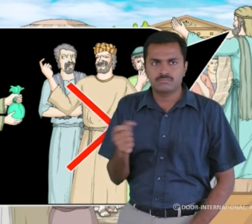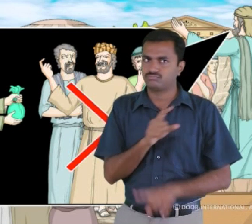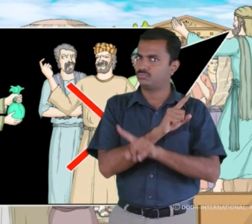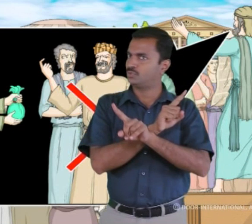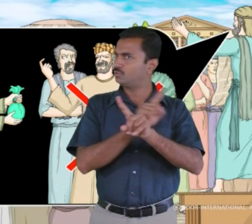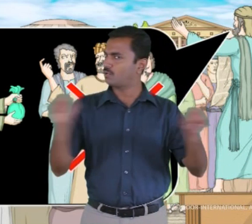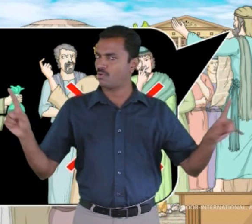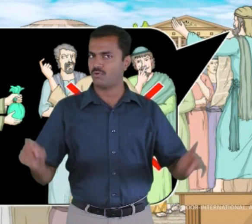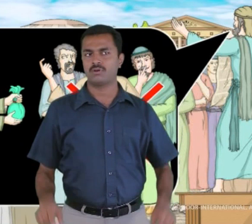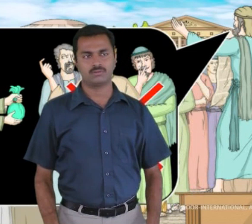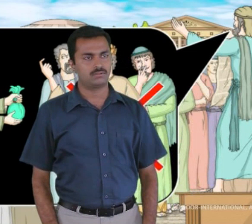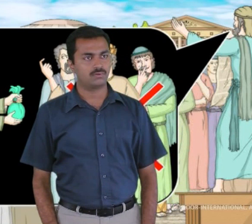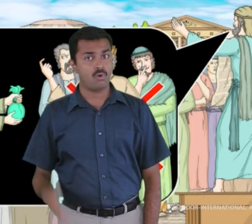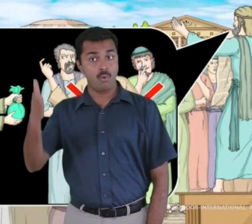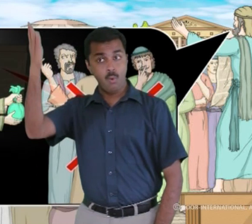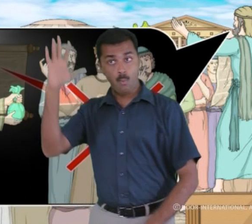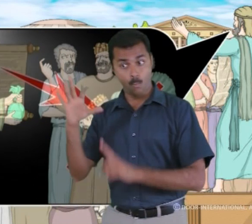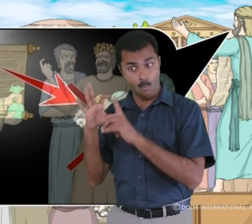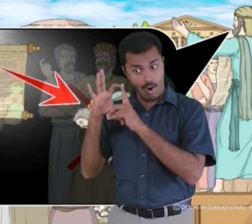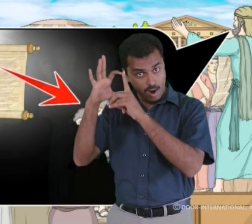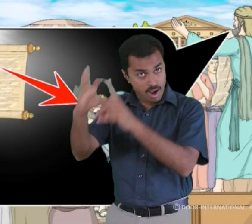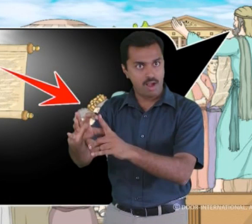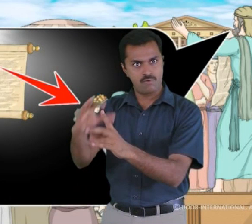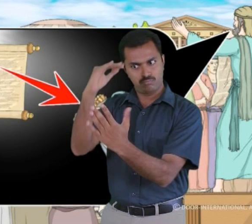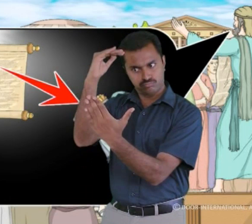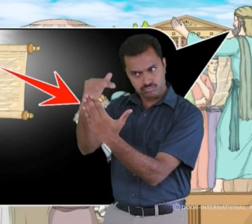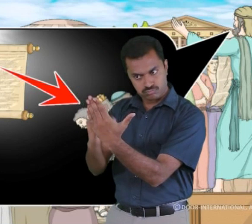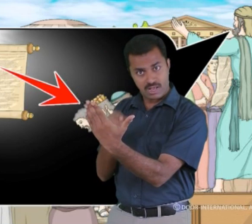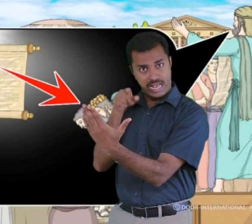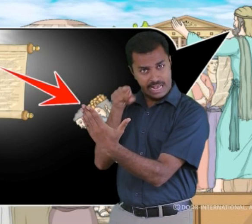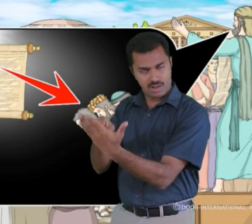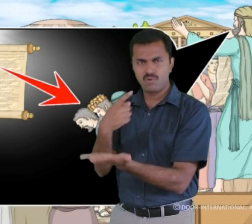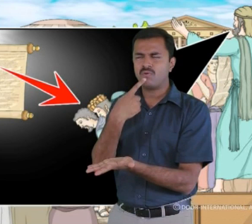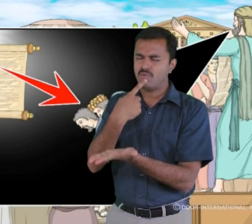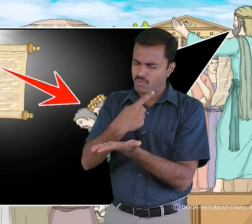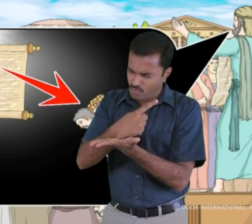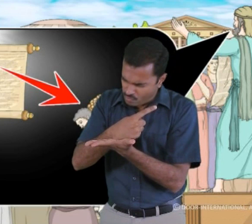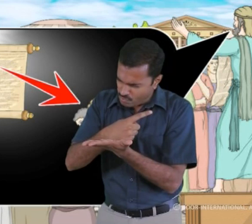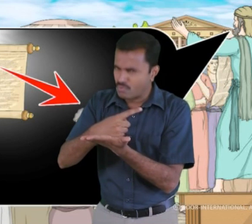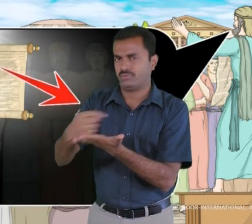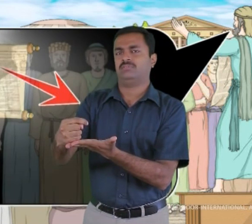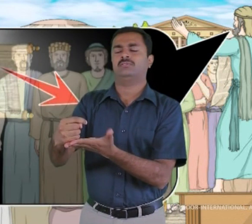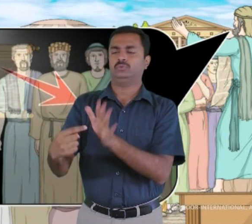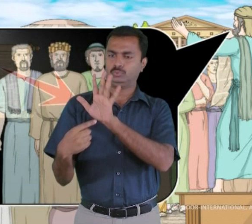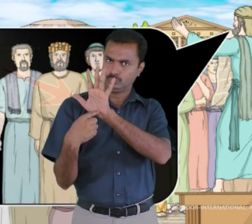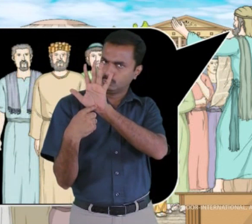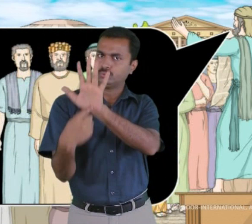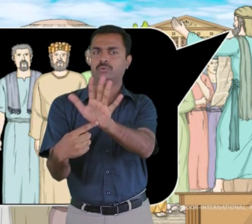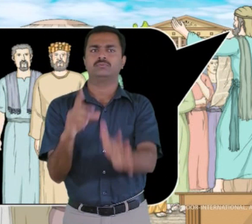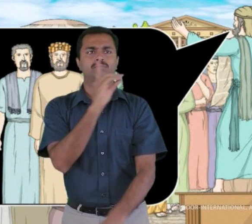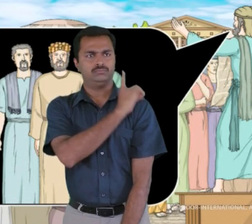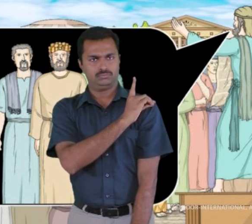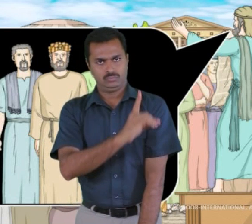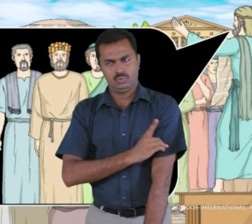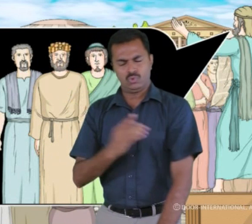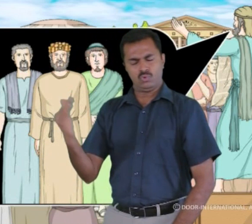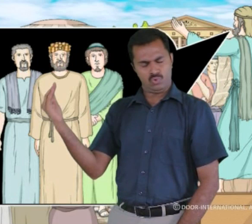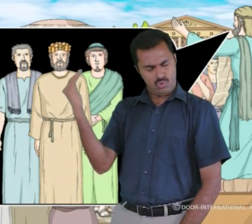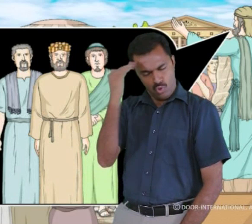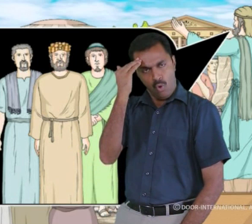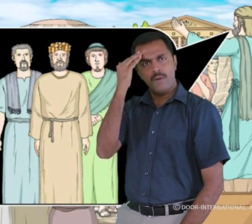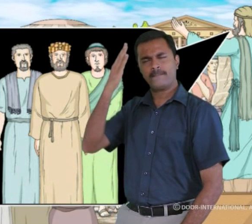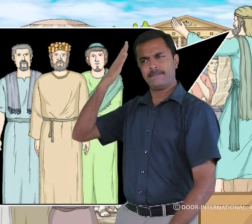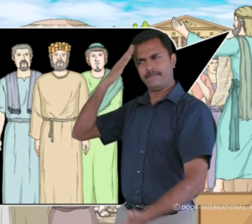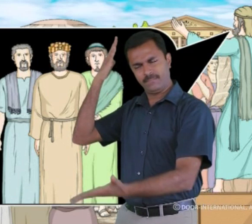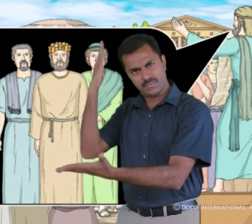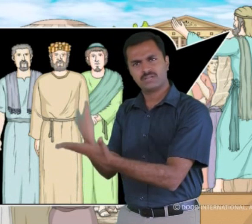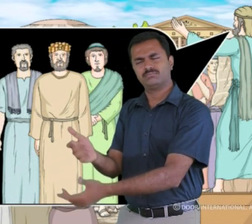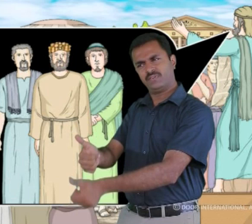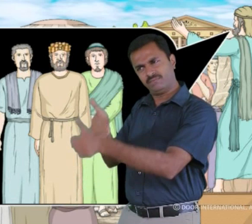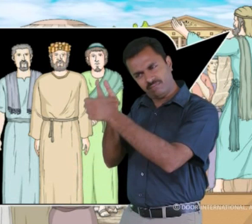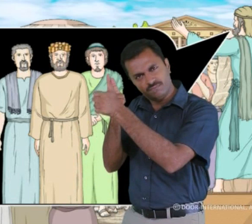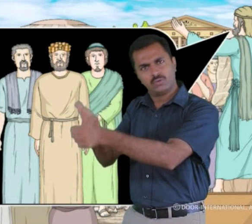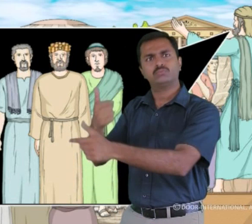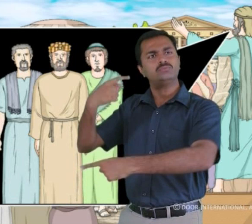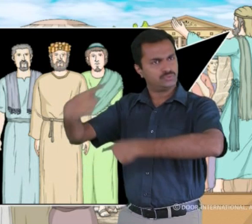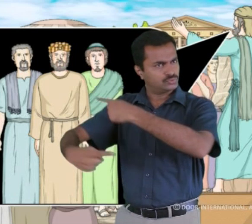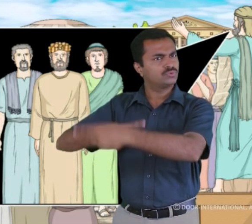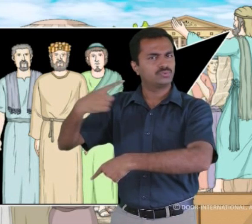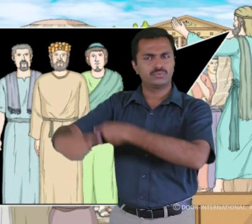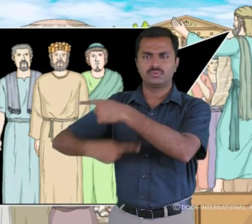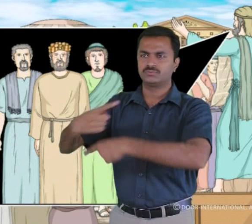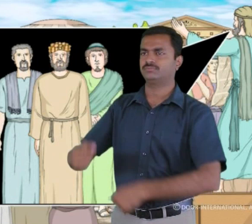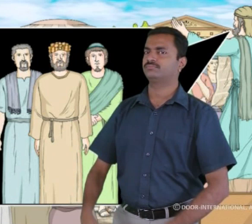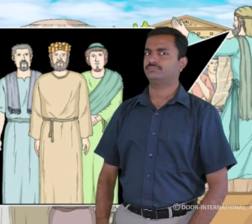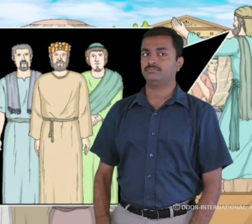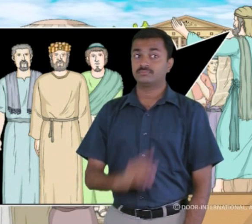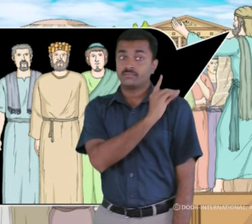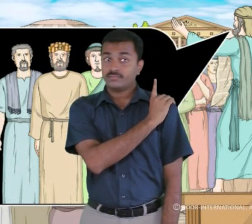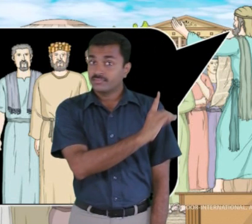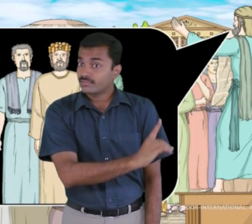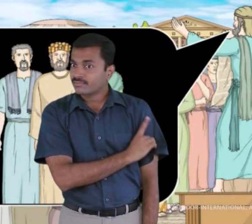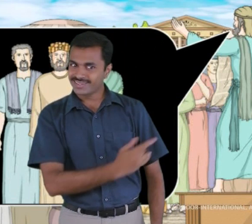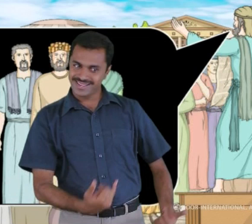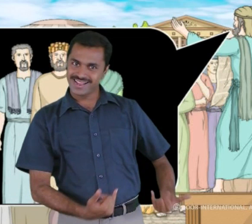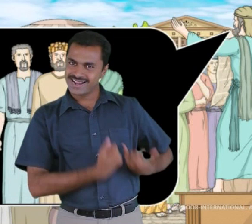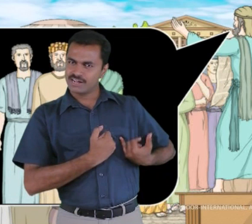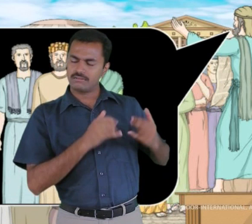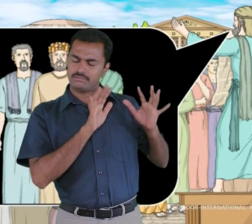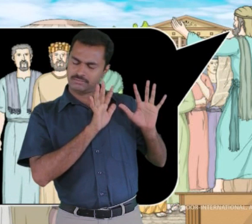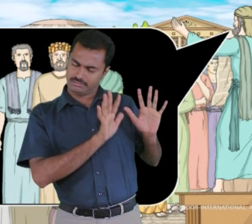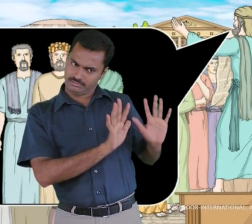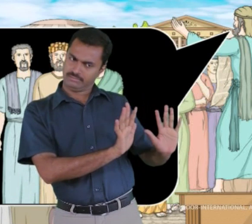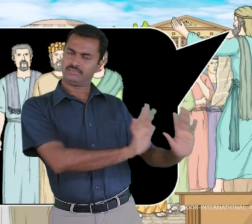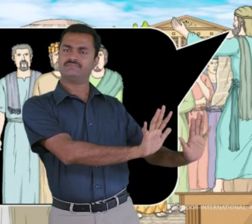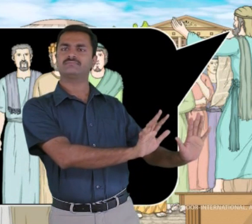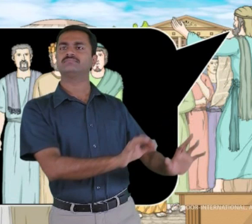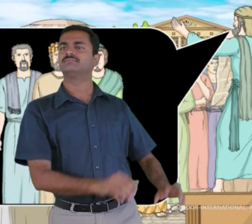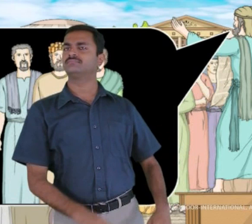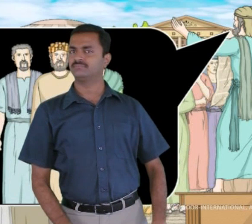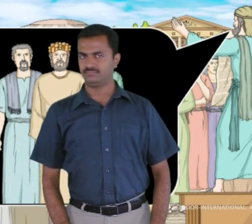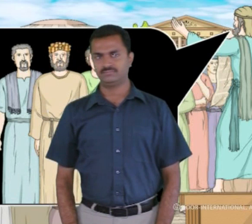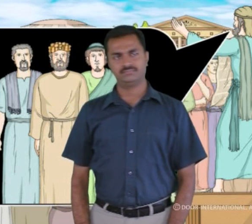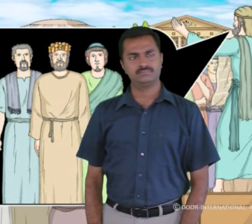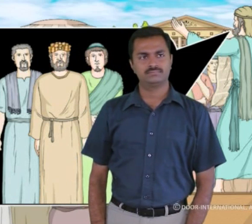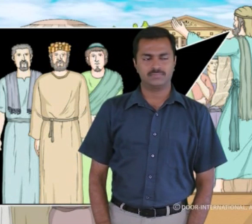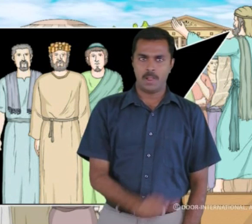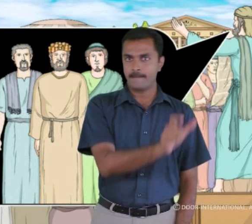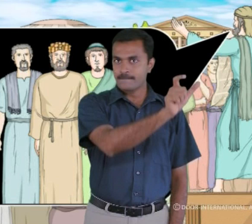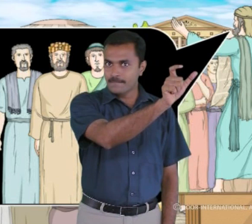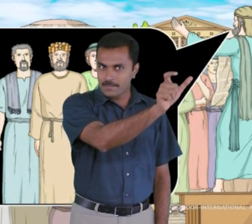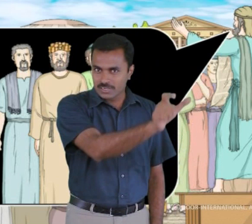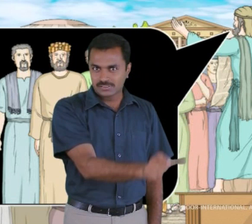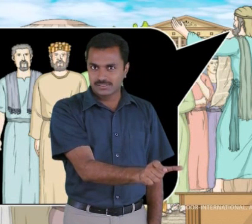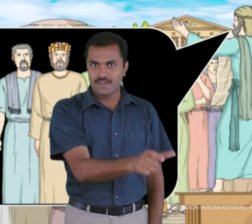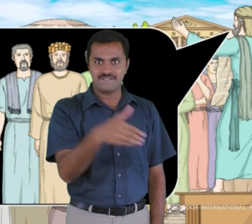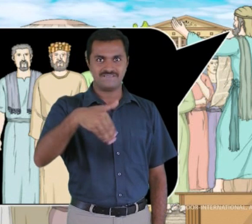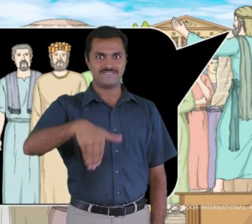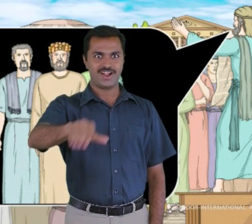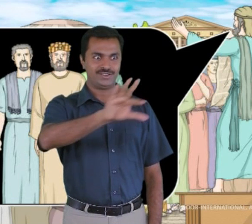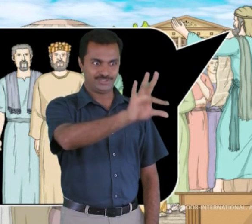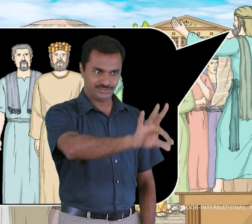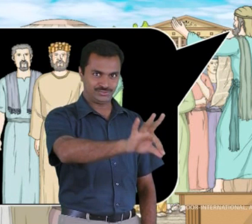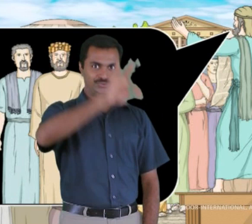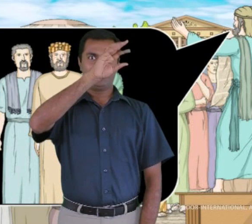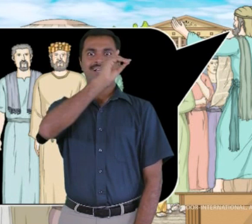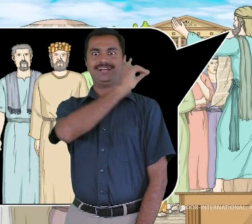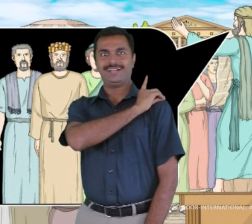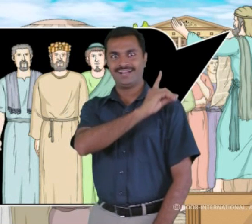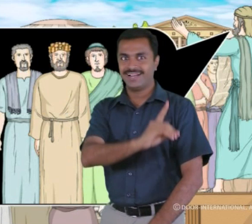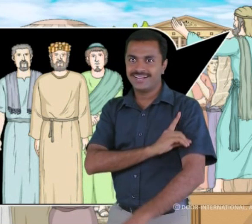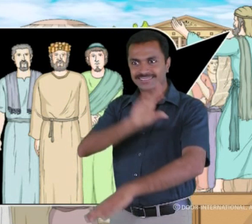They must hold to the mystery of the faith with a clear conscience.